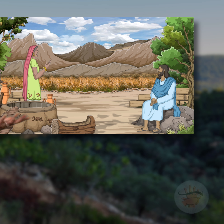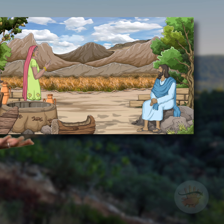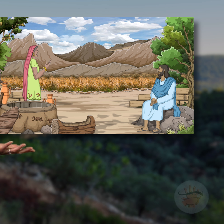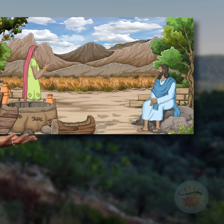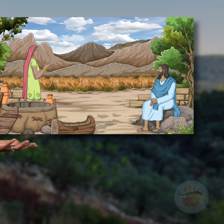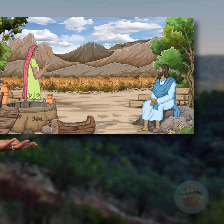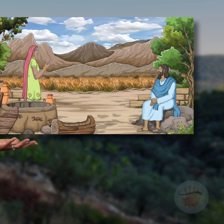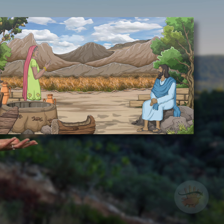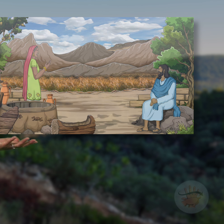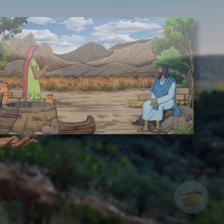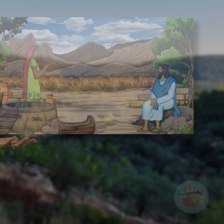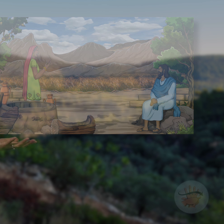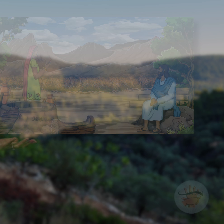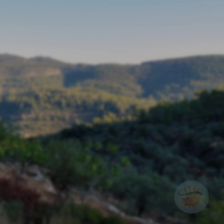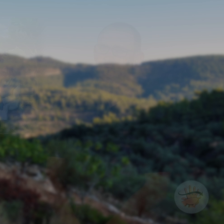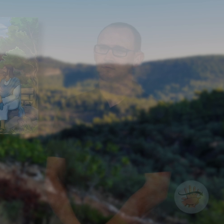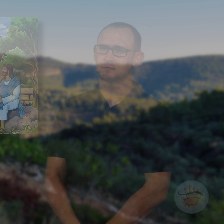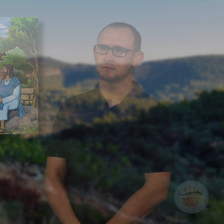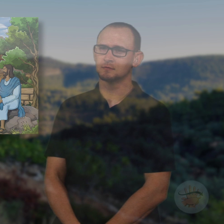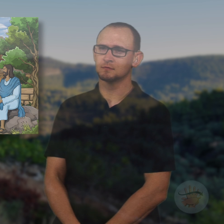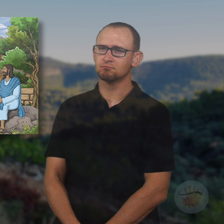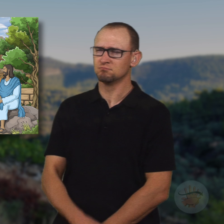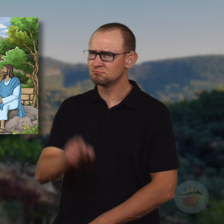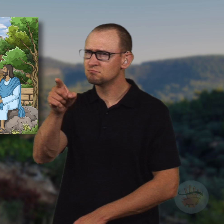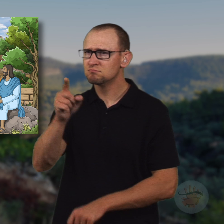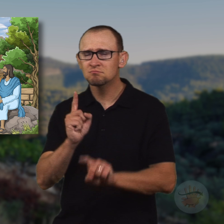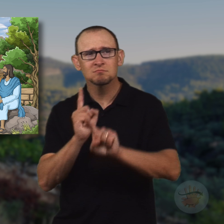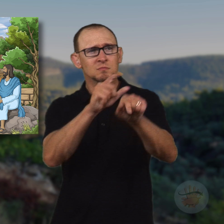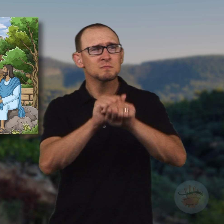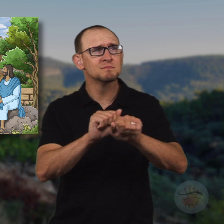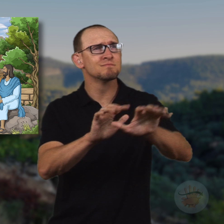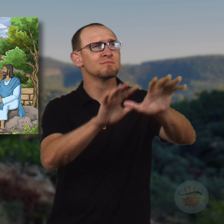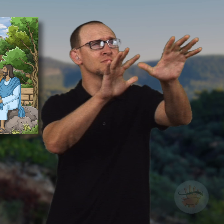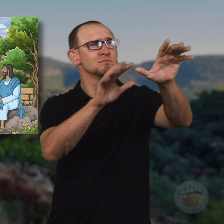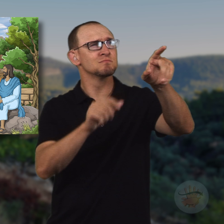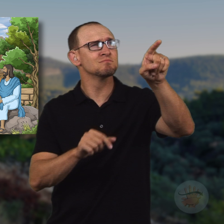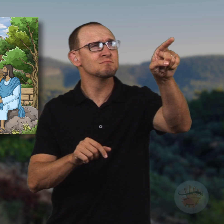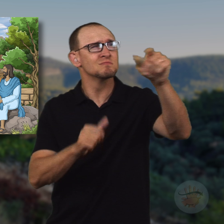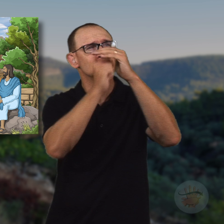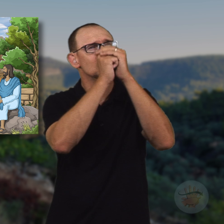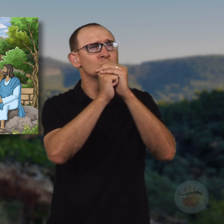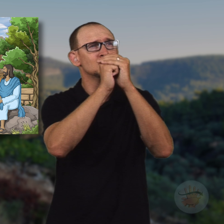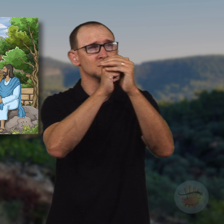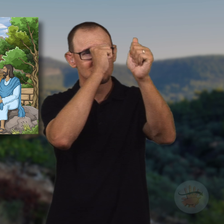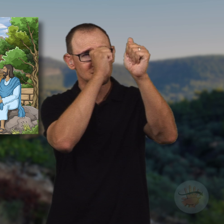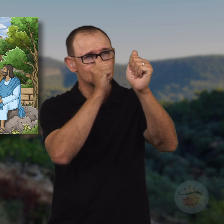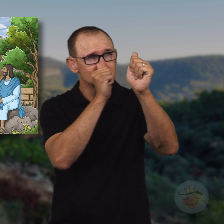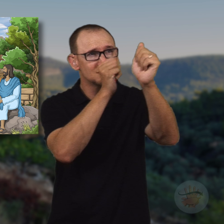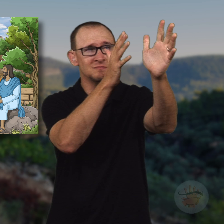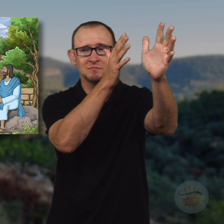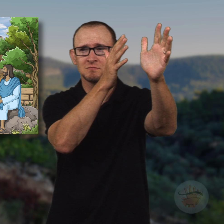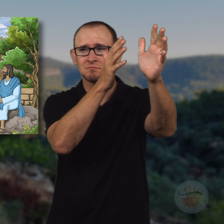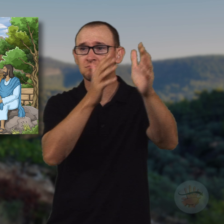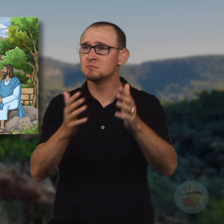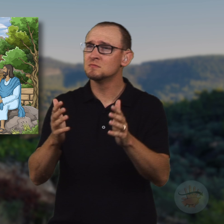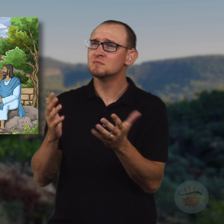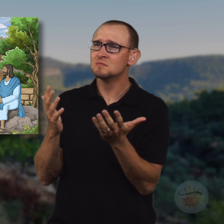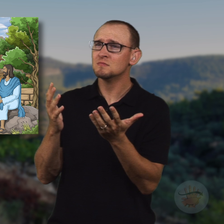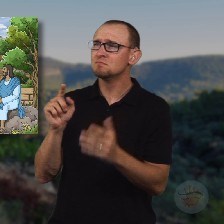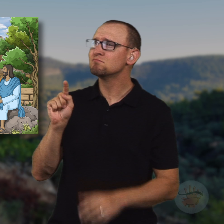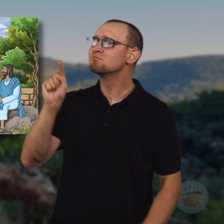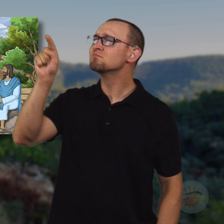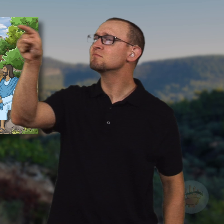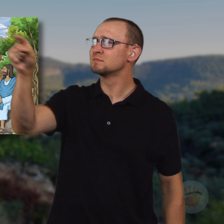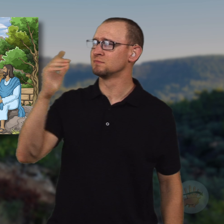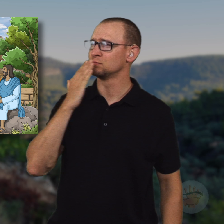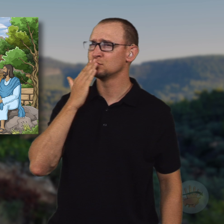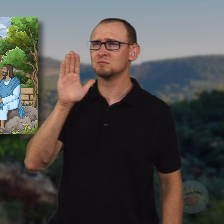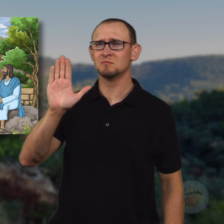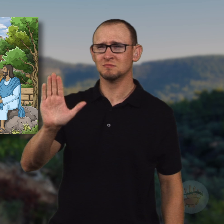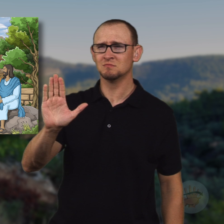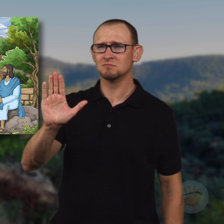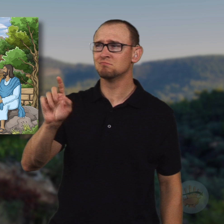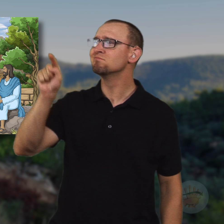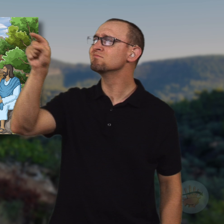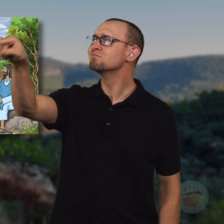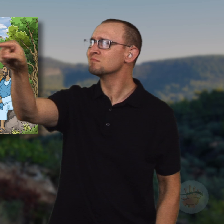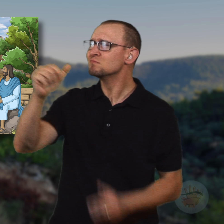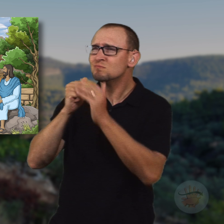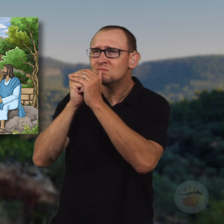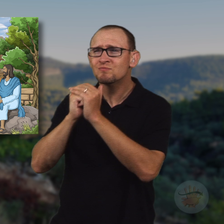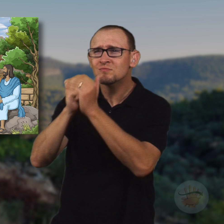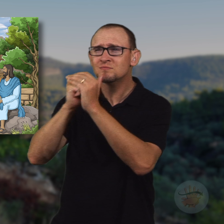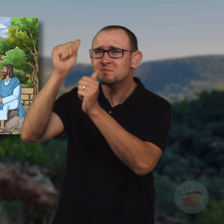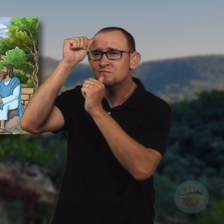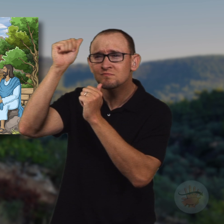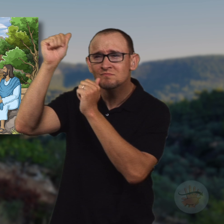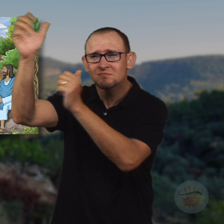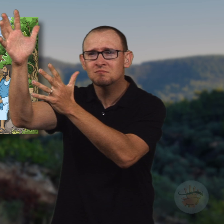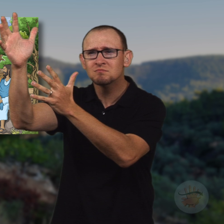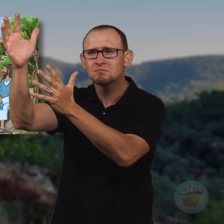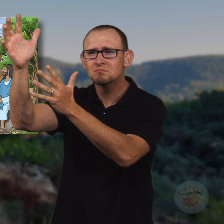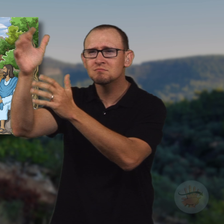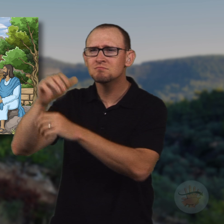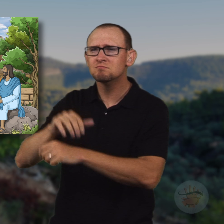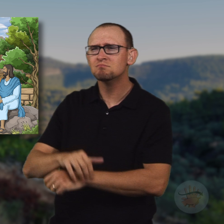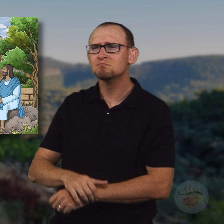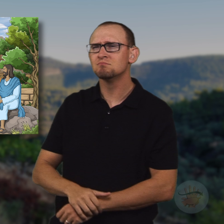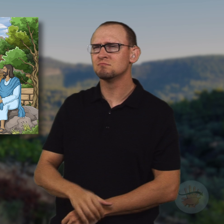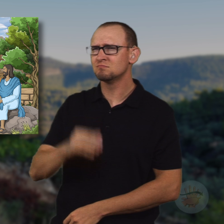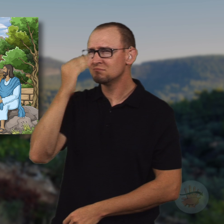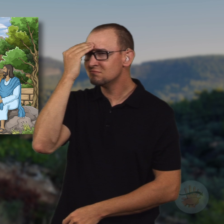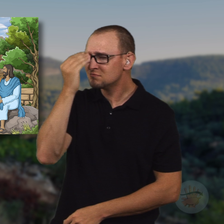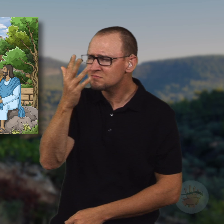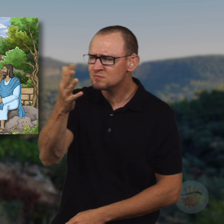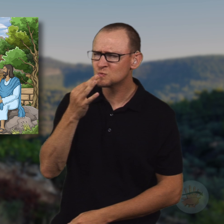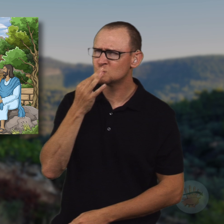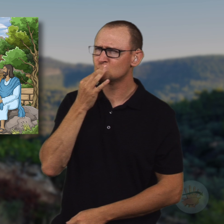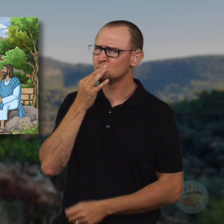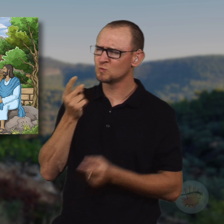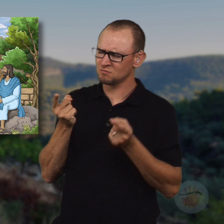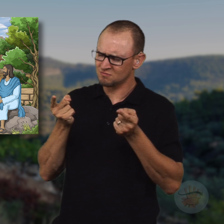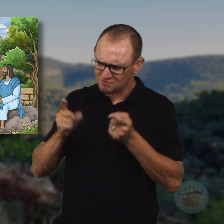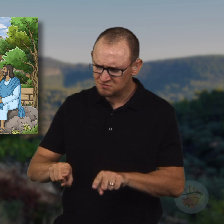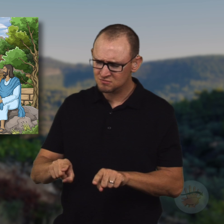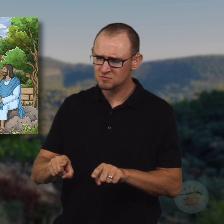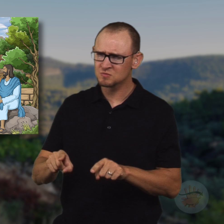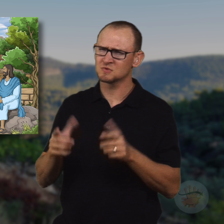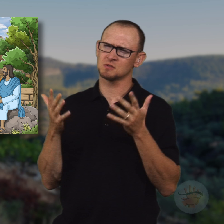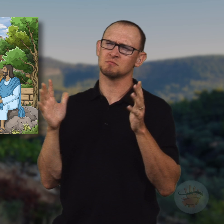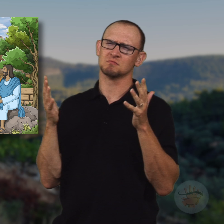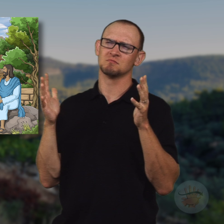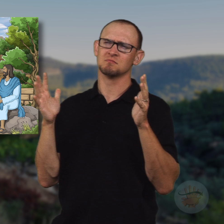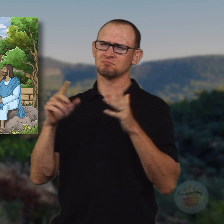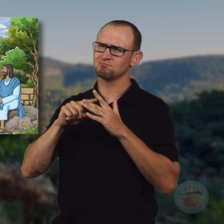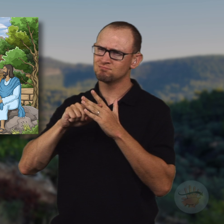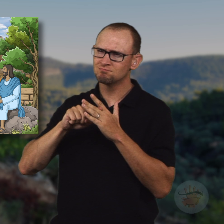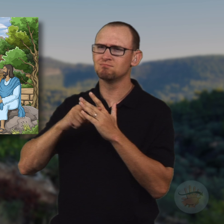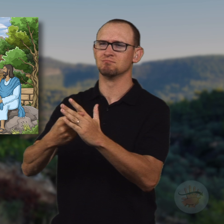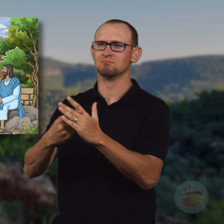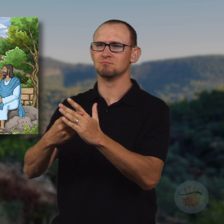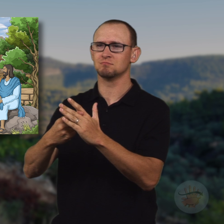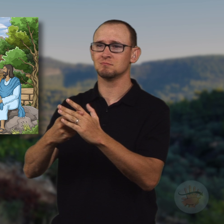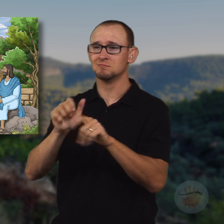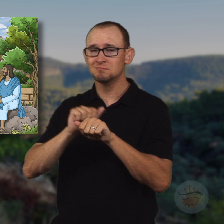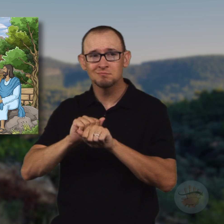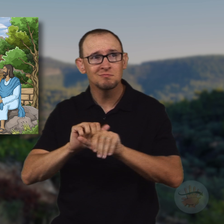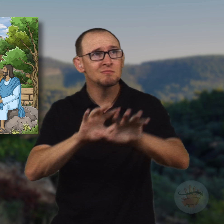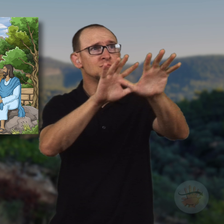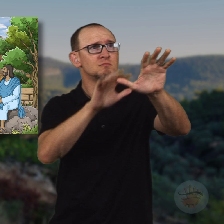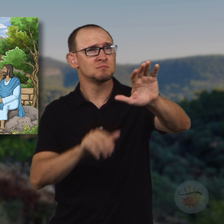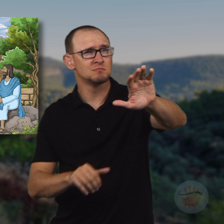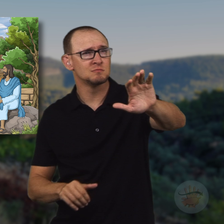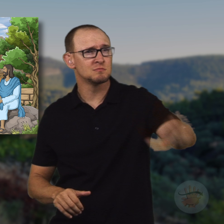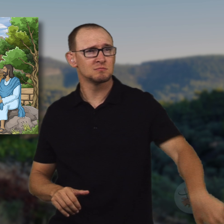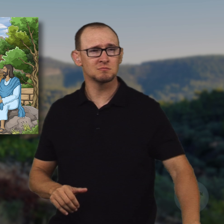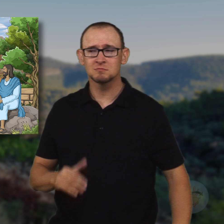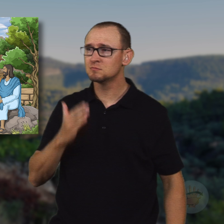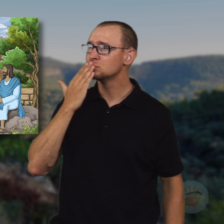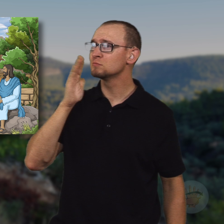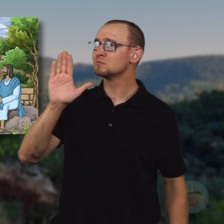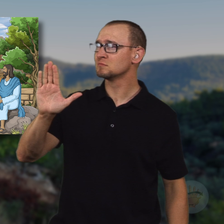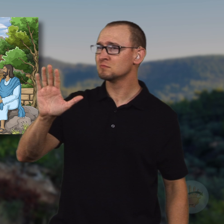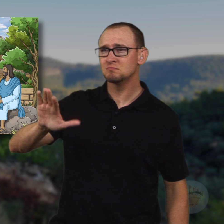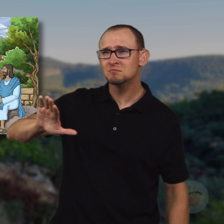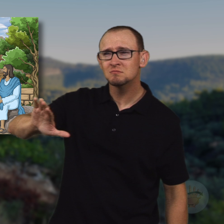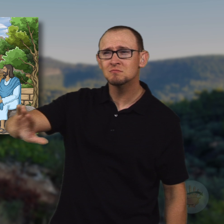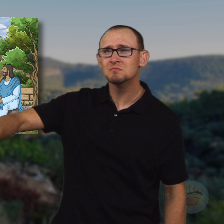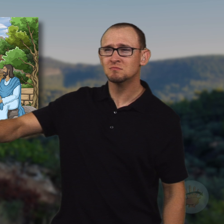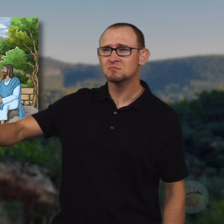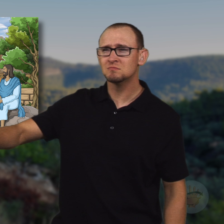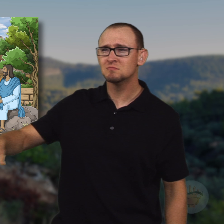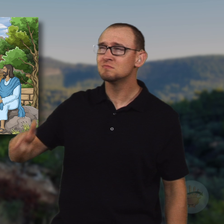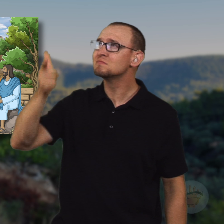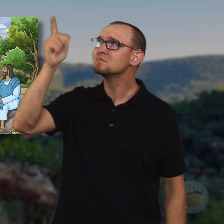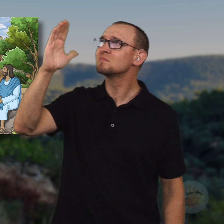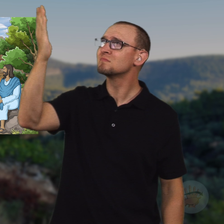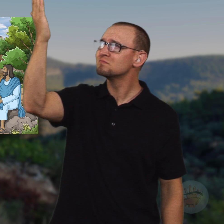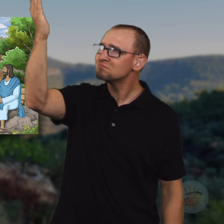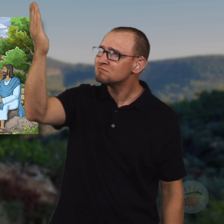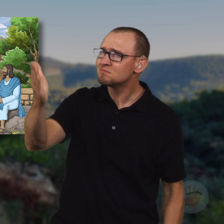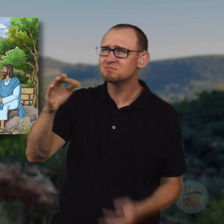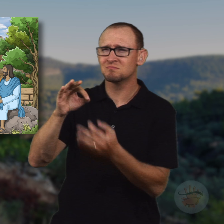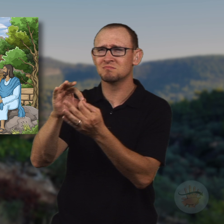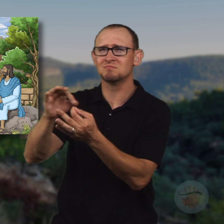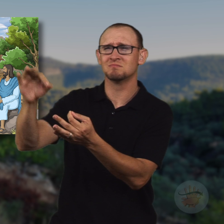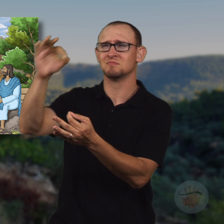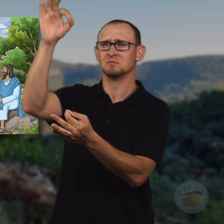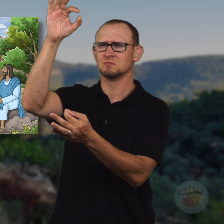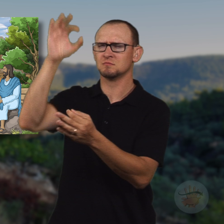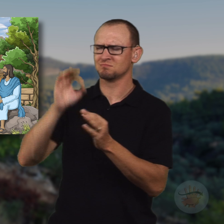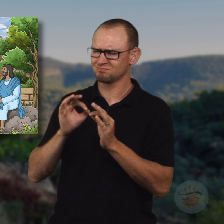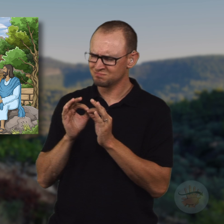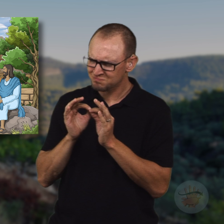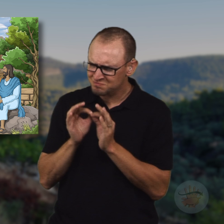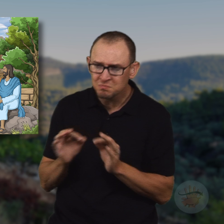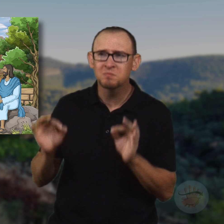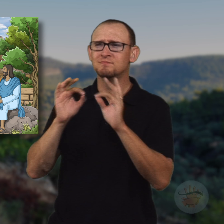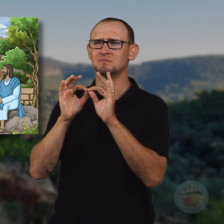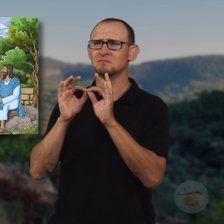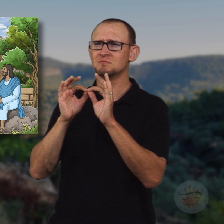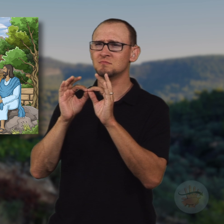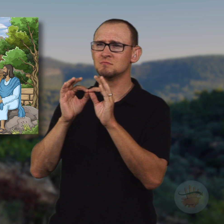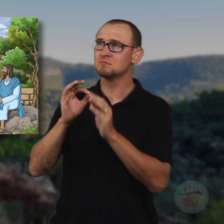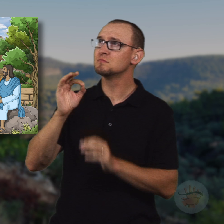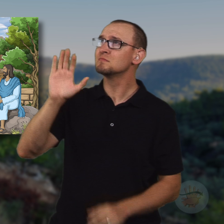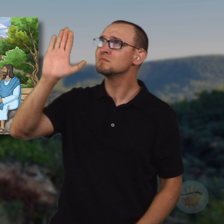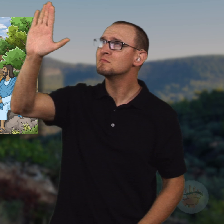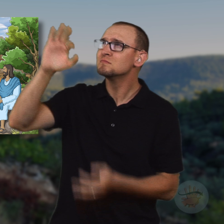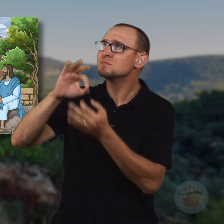“Believe Me, woman,” Jesus replied, “a time is coming when you will worship the Father neither on this mountain nor in Jerusalem.